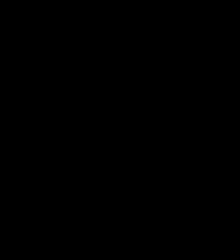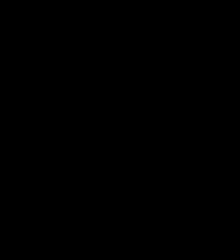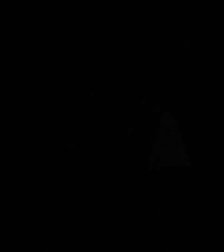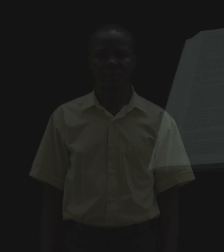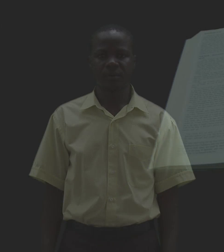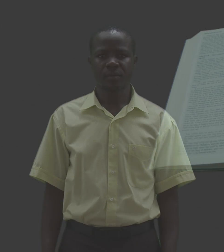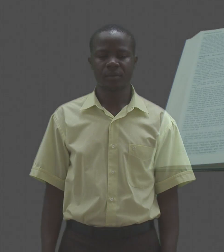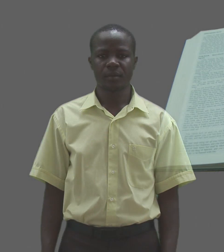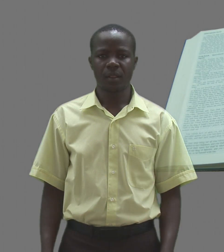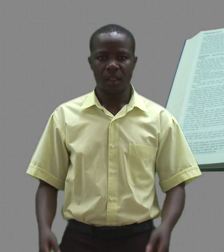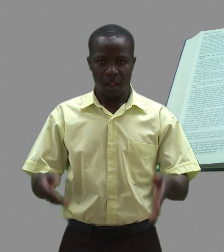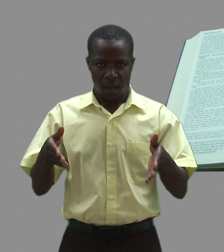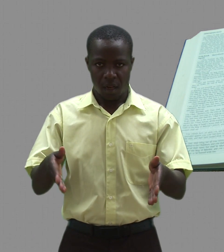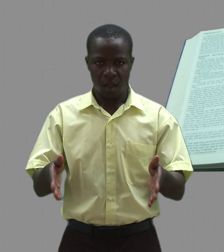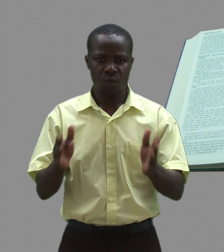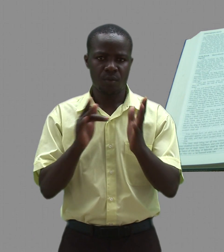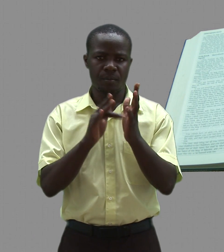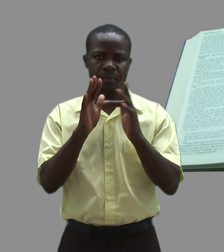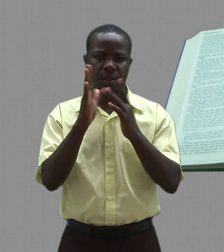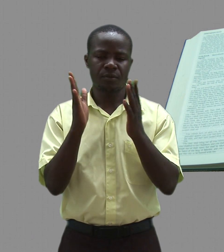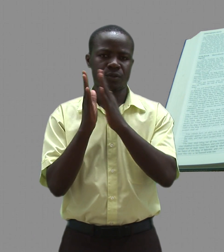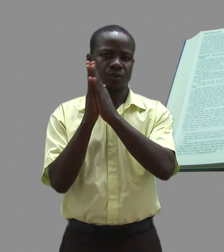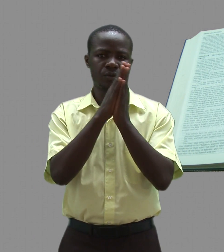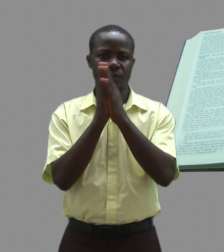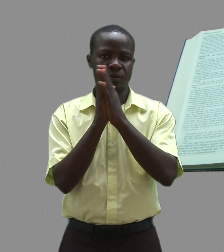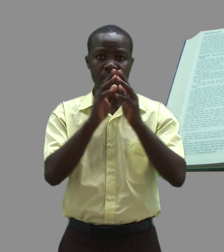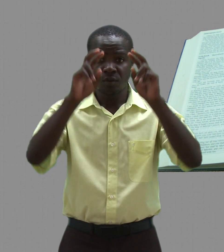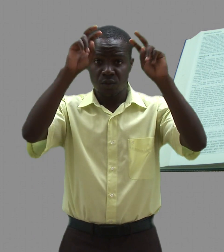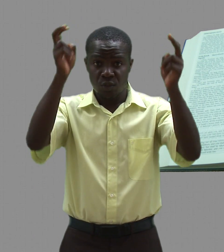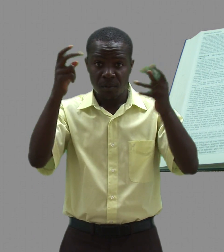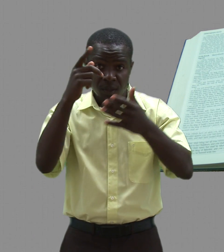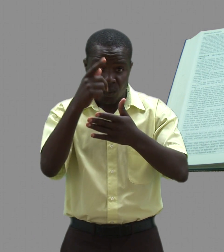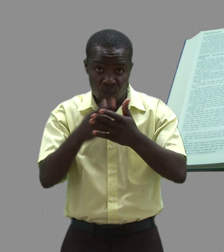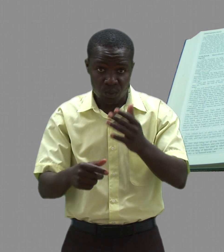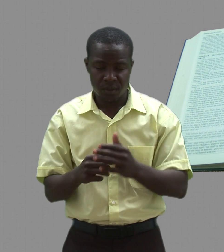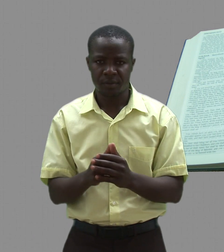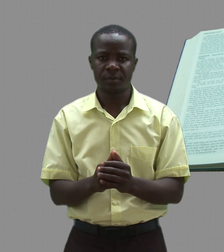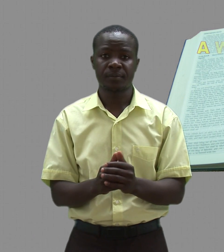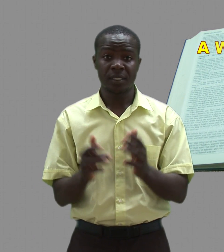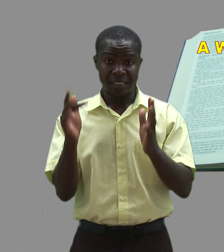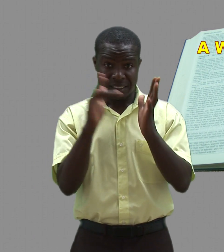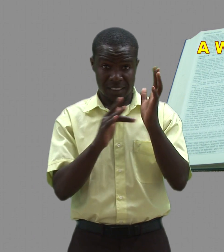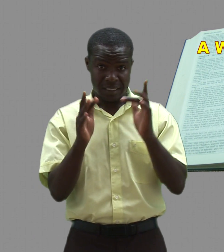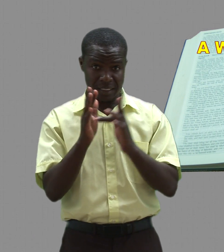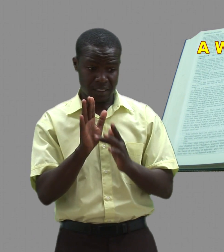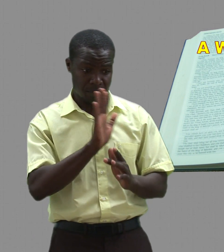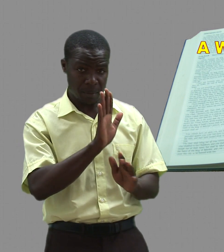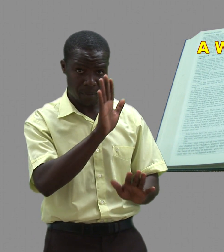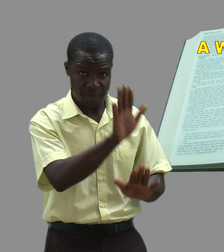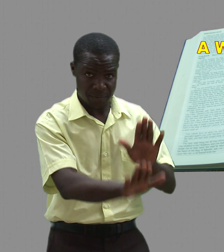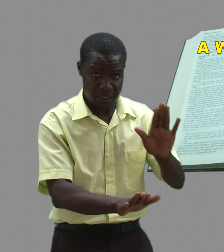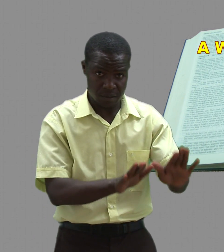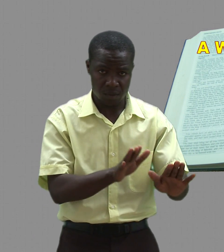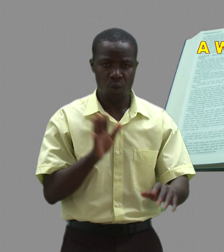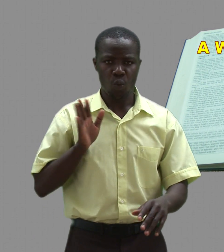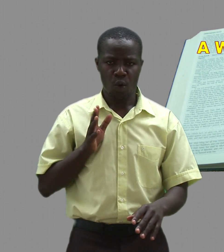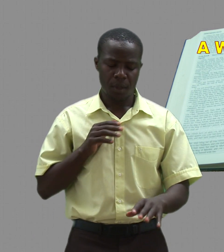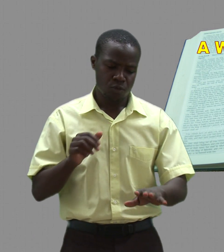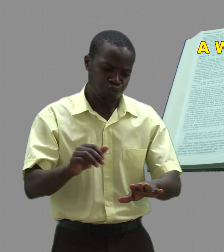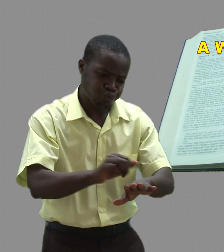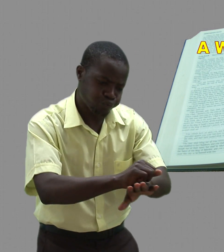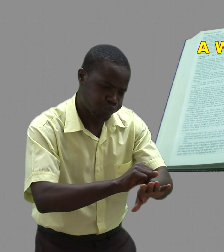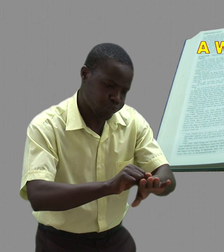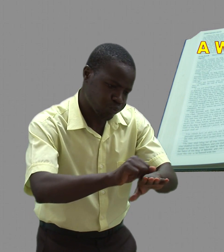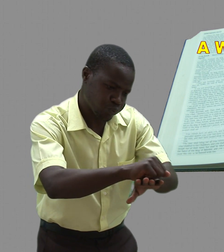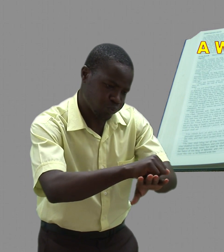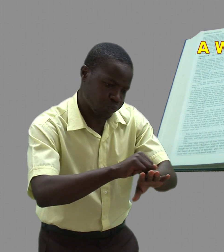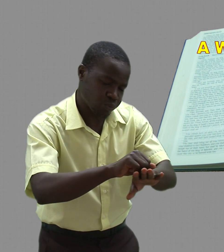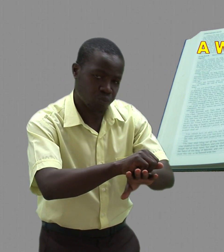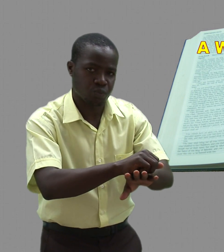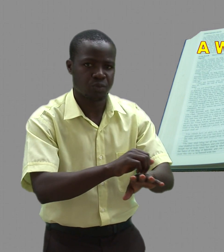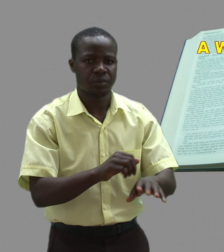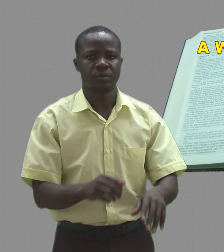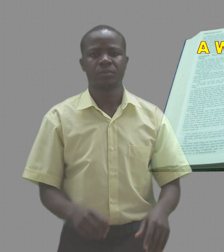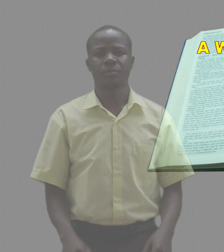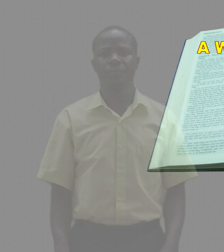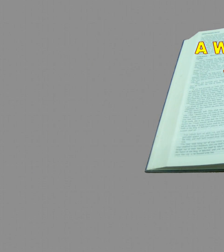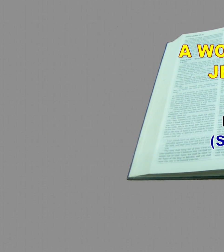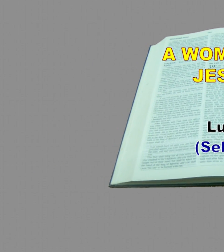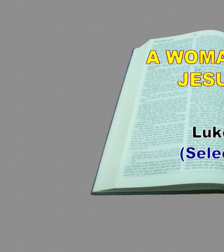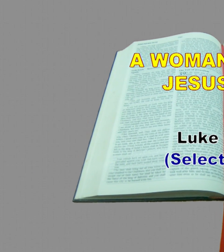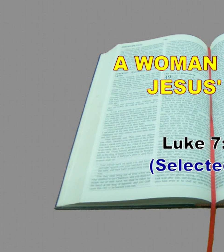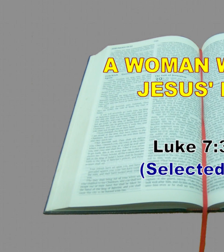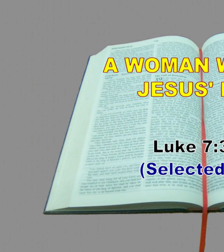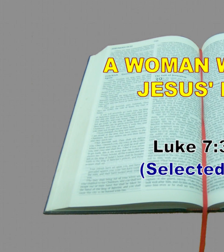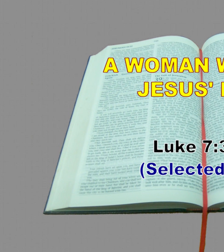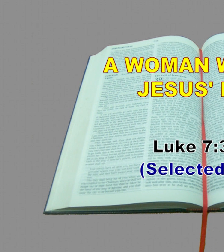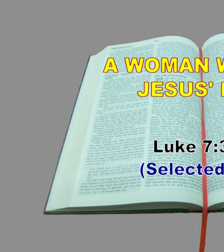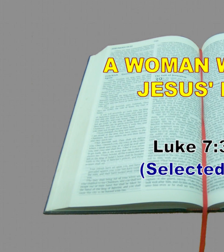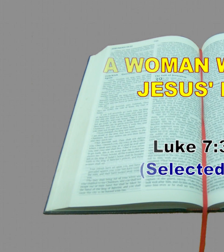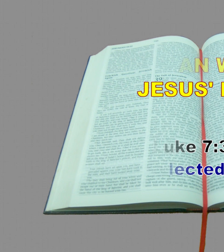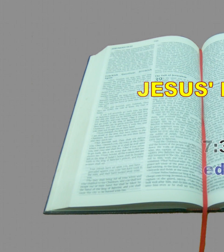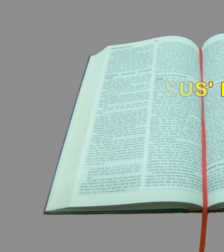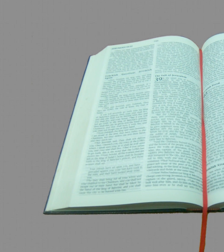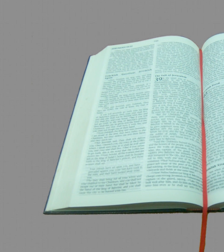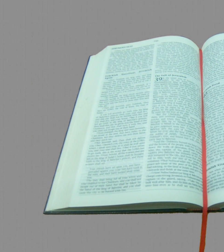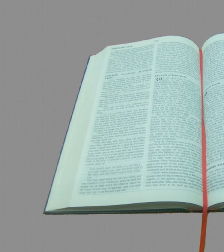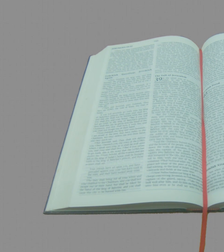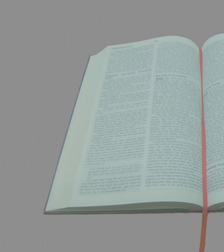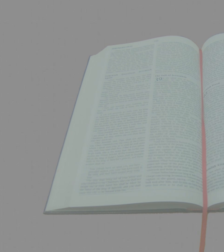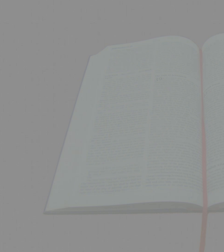A woman washes Jesus' feet